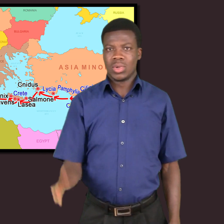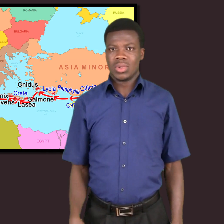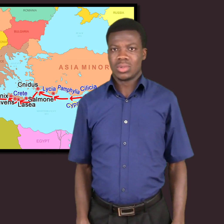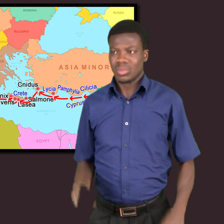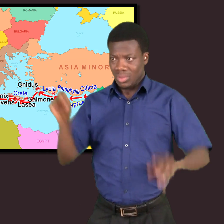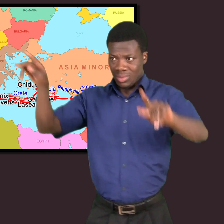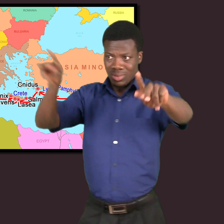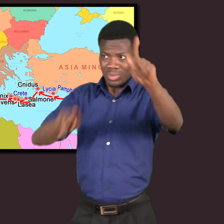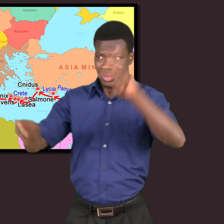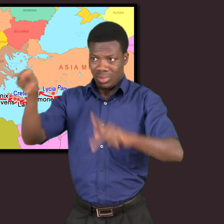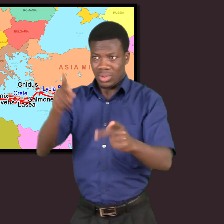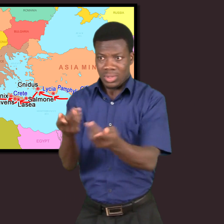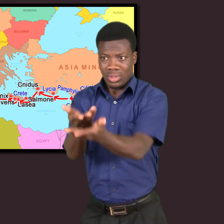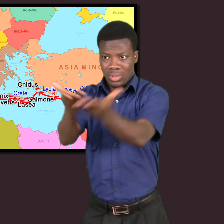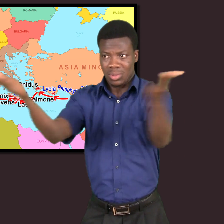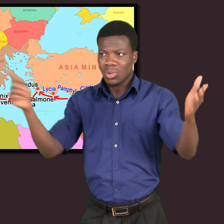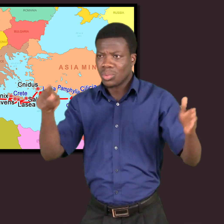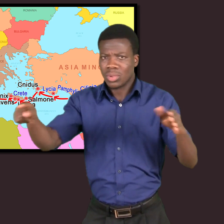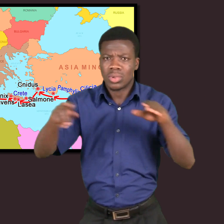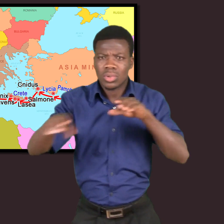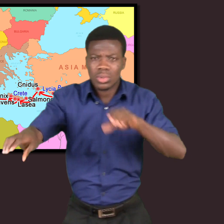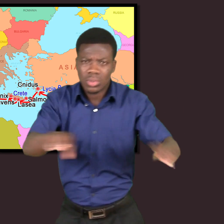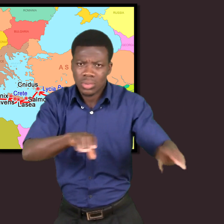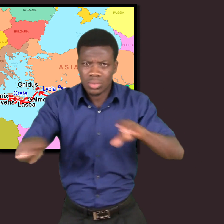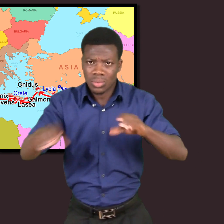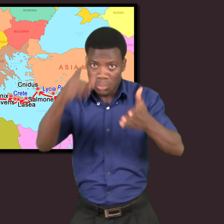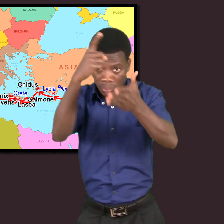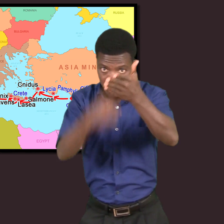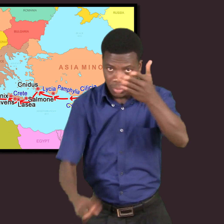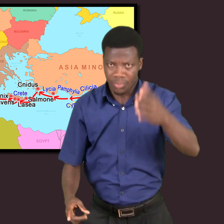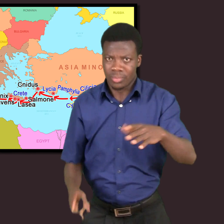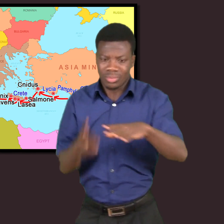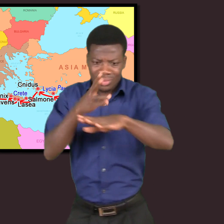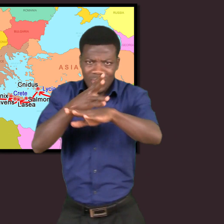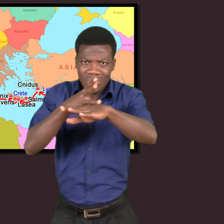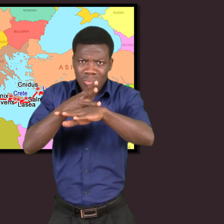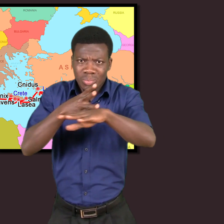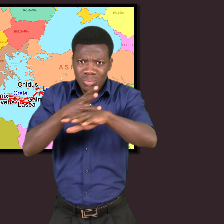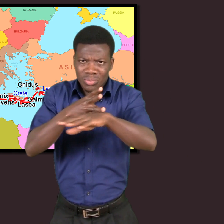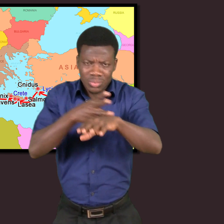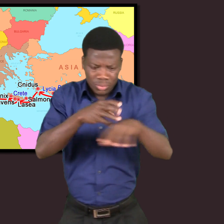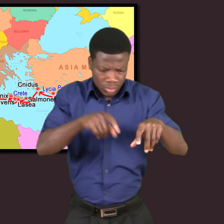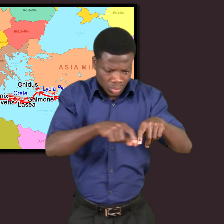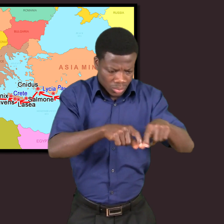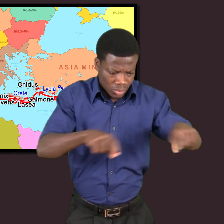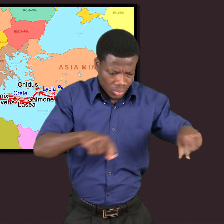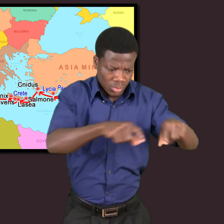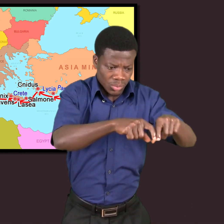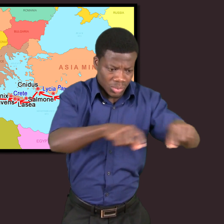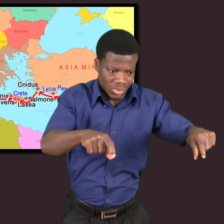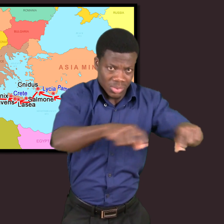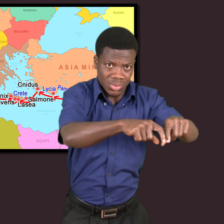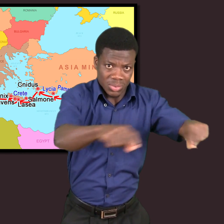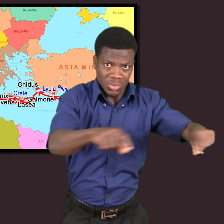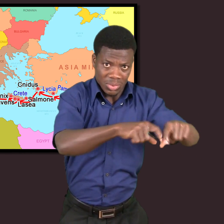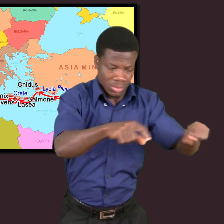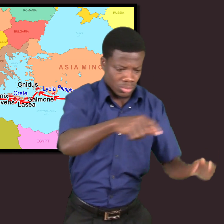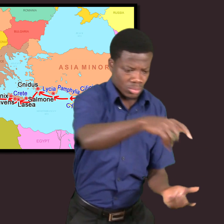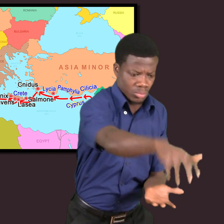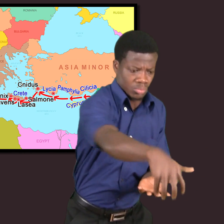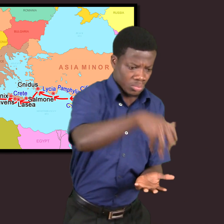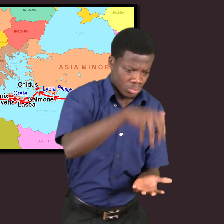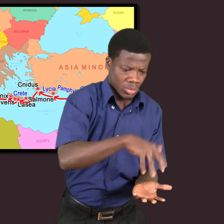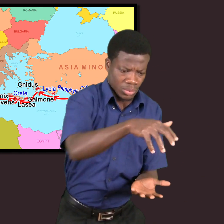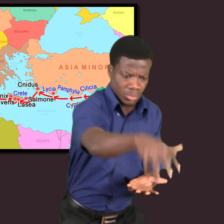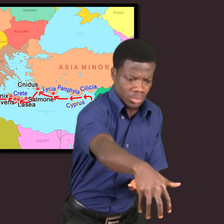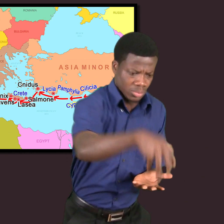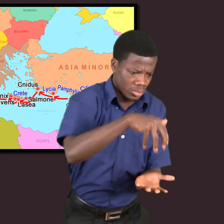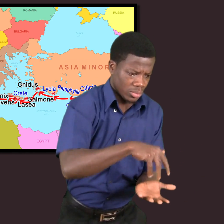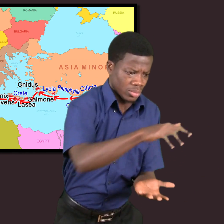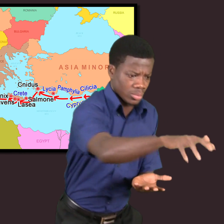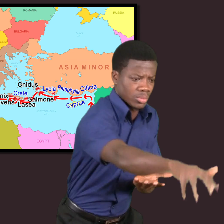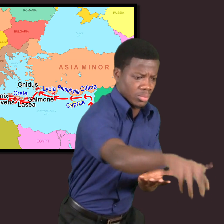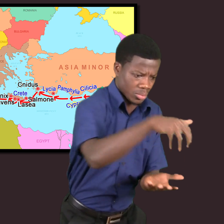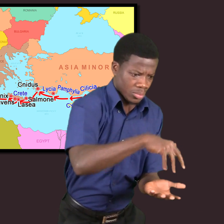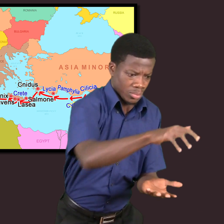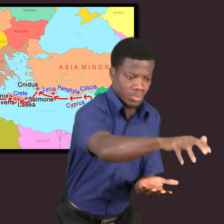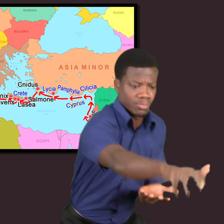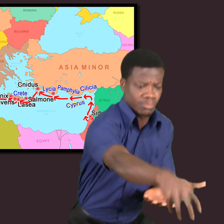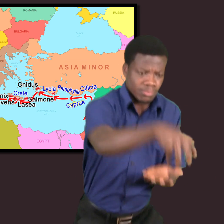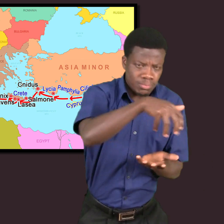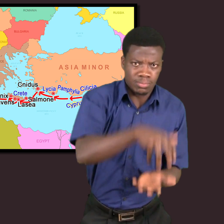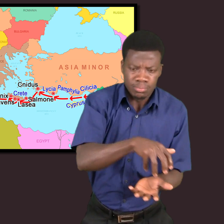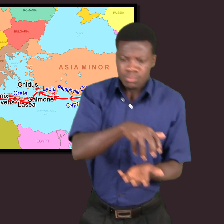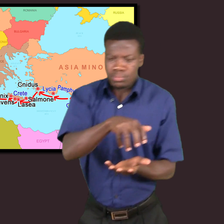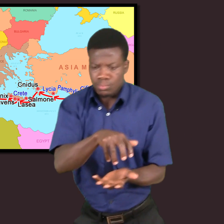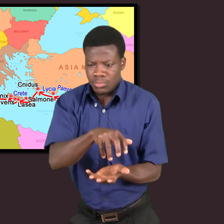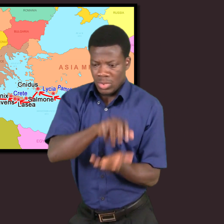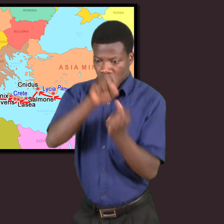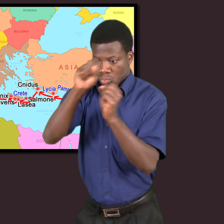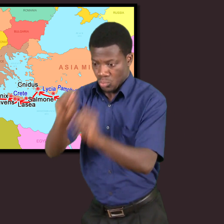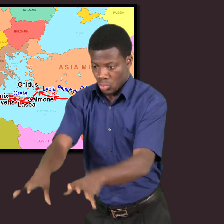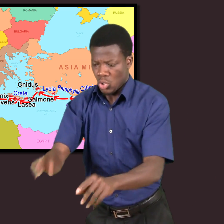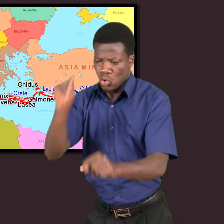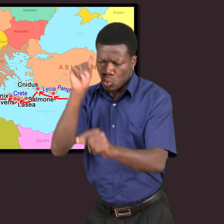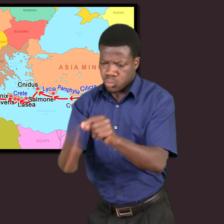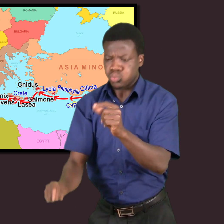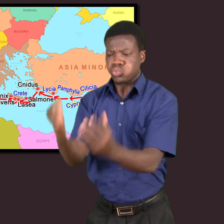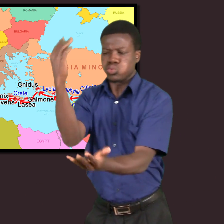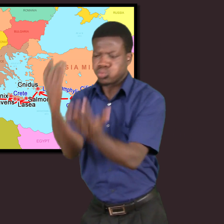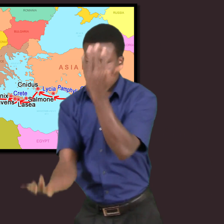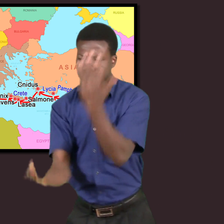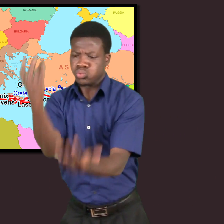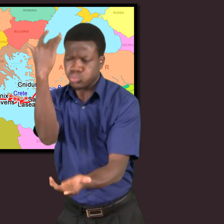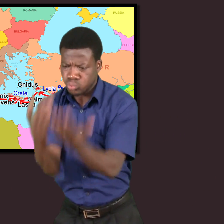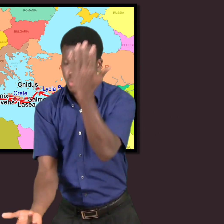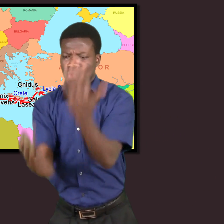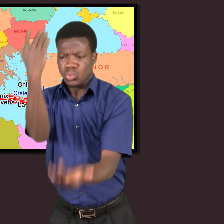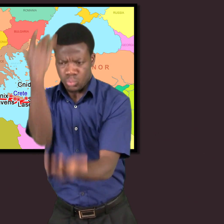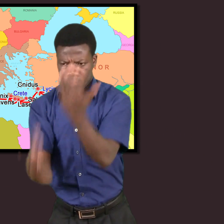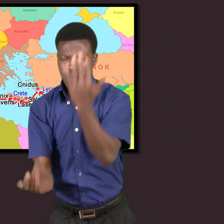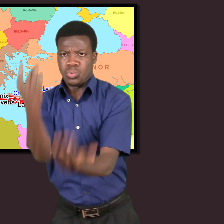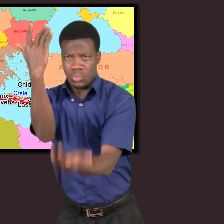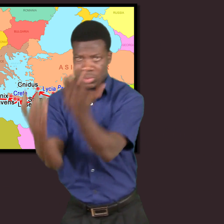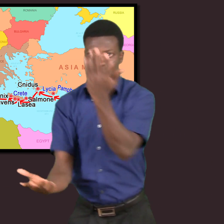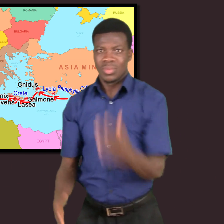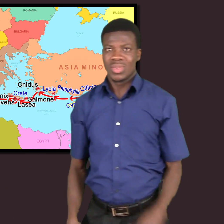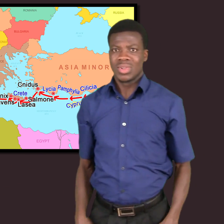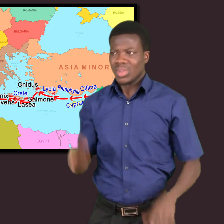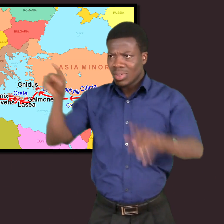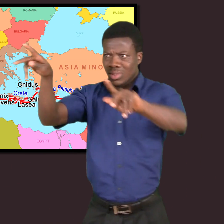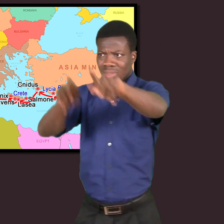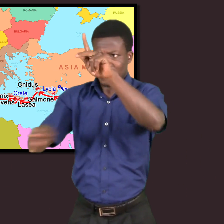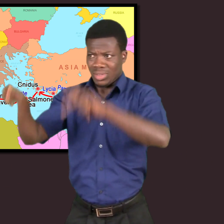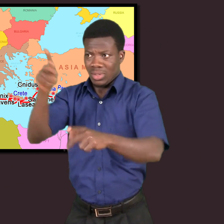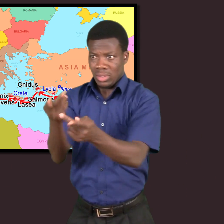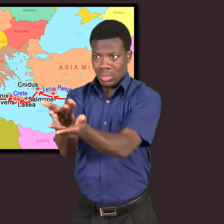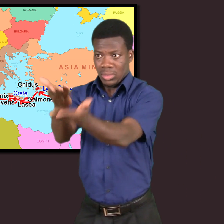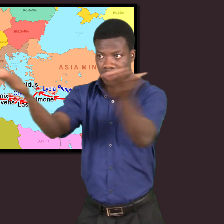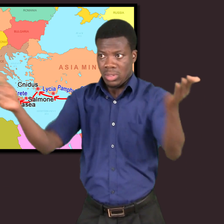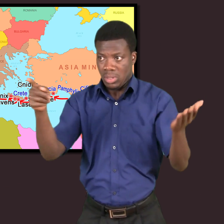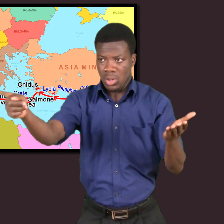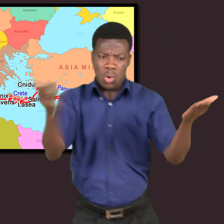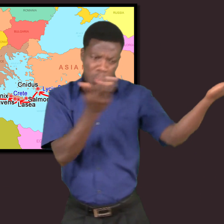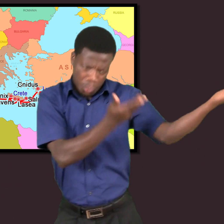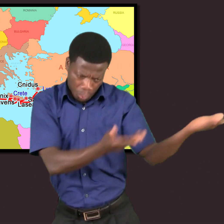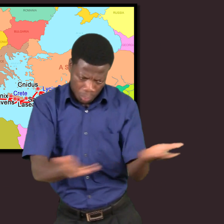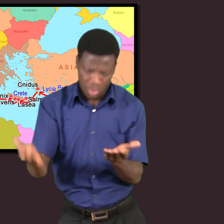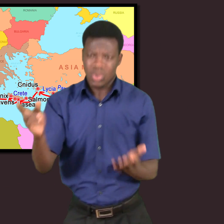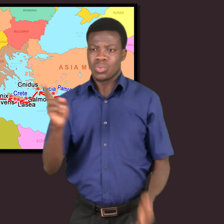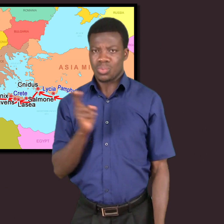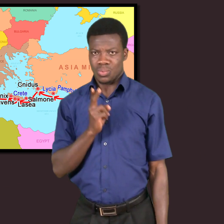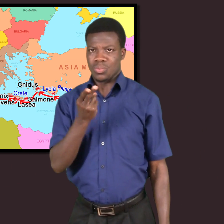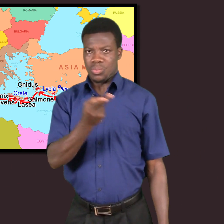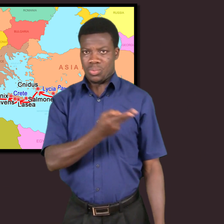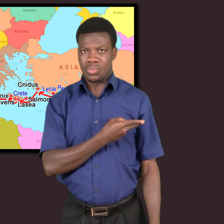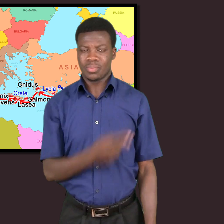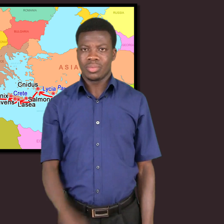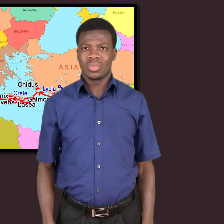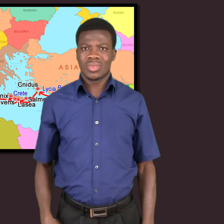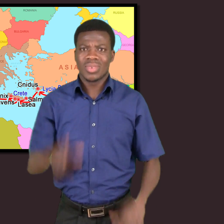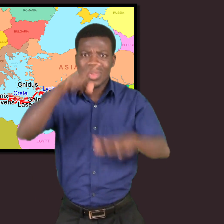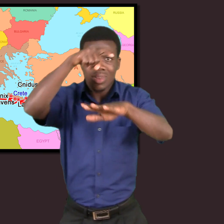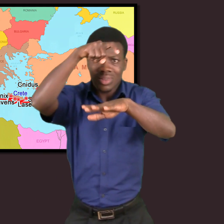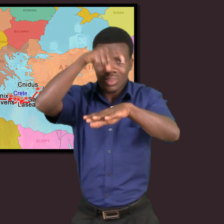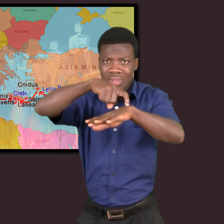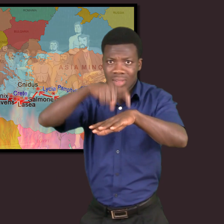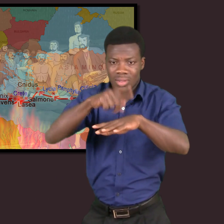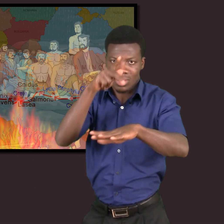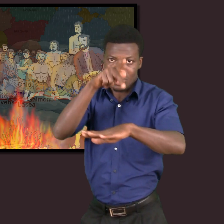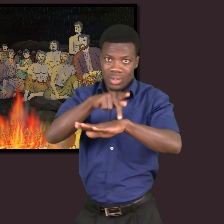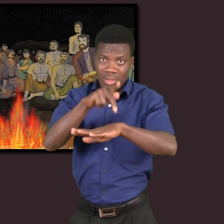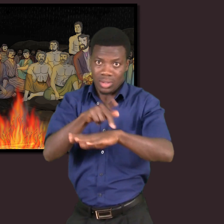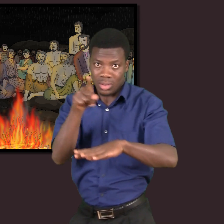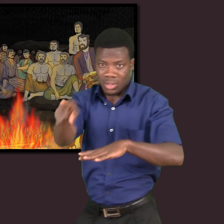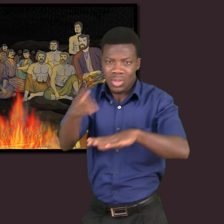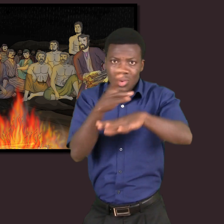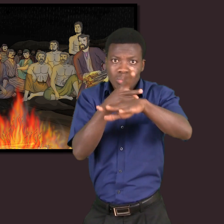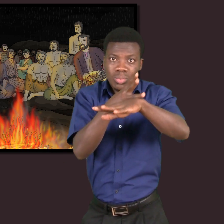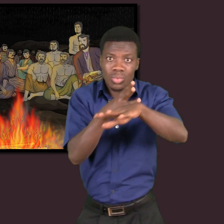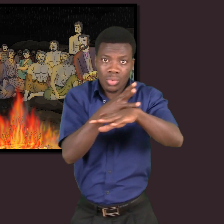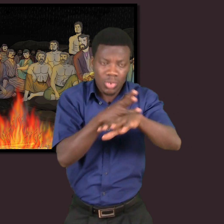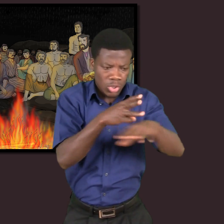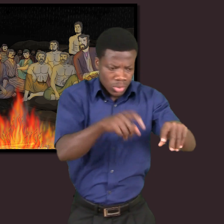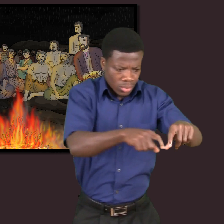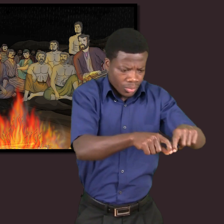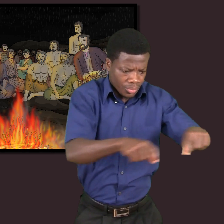The islanders showed us extraordinary kindness.